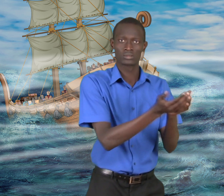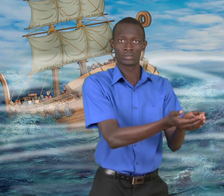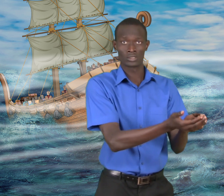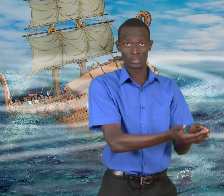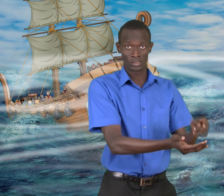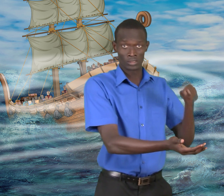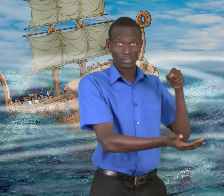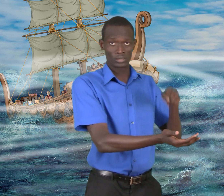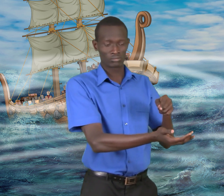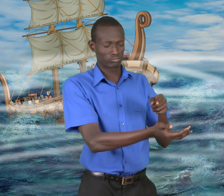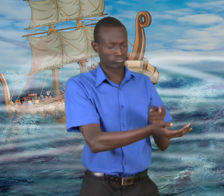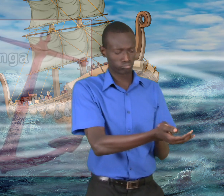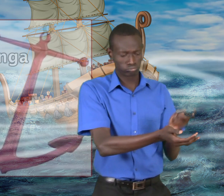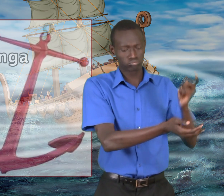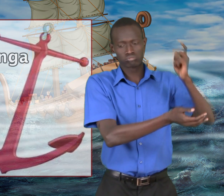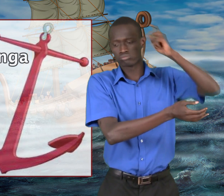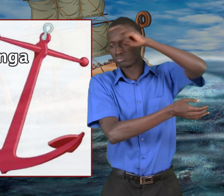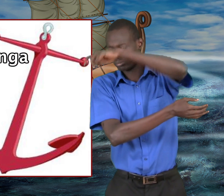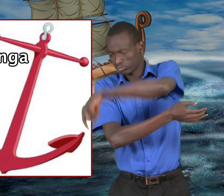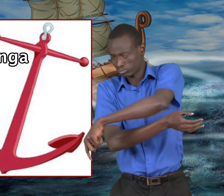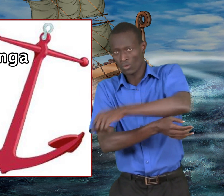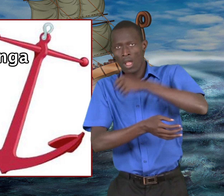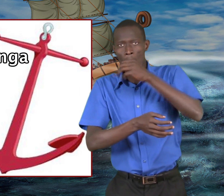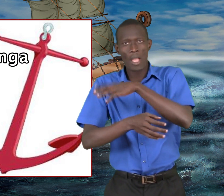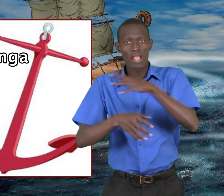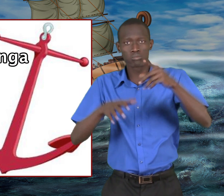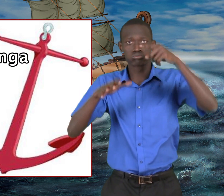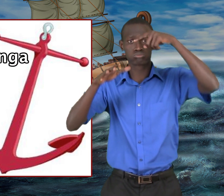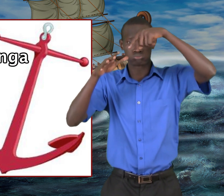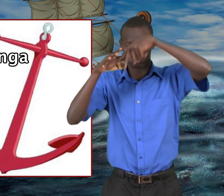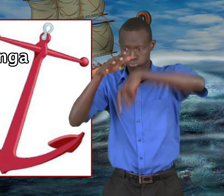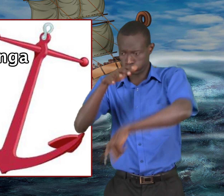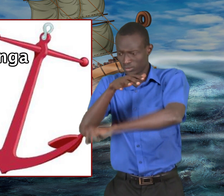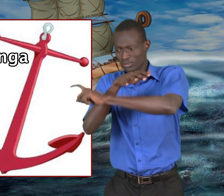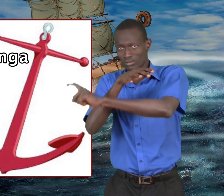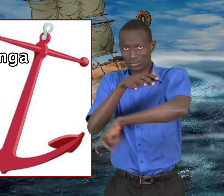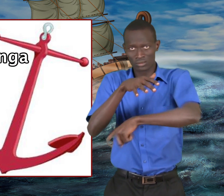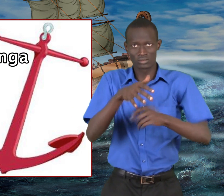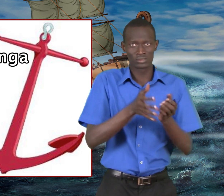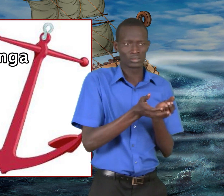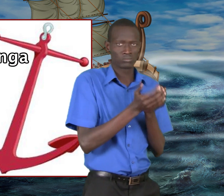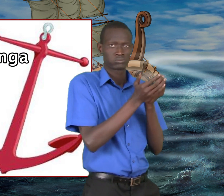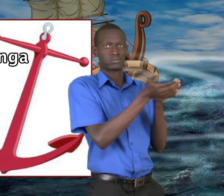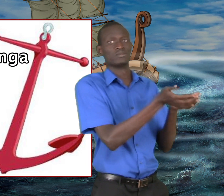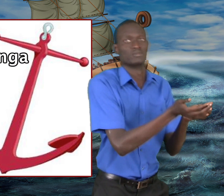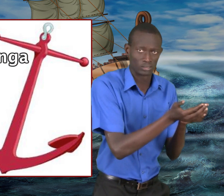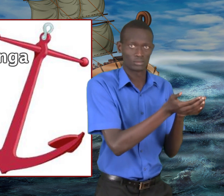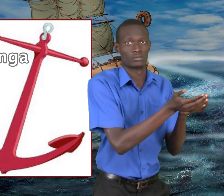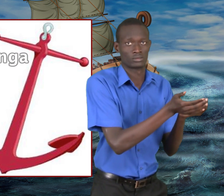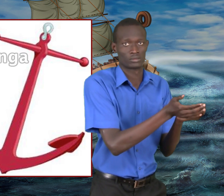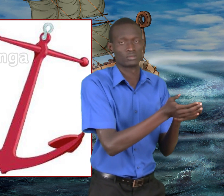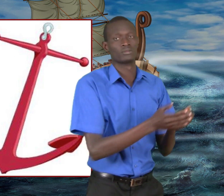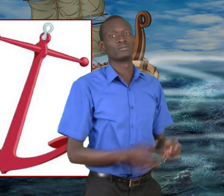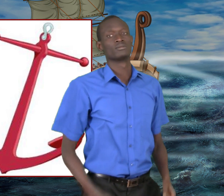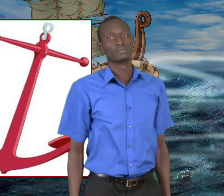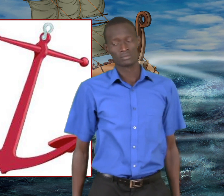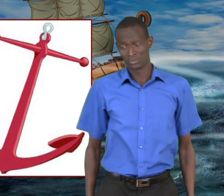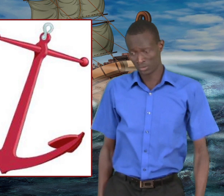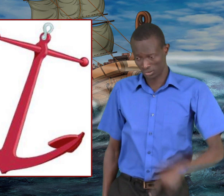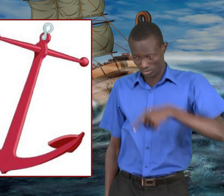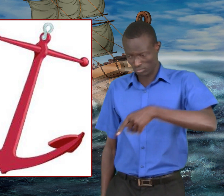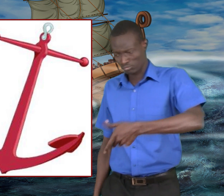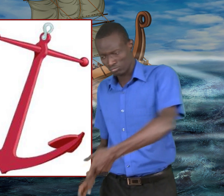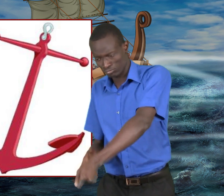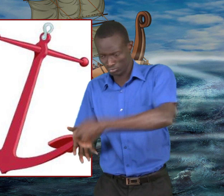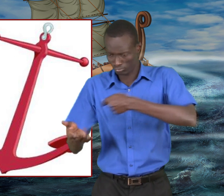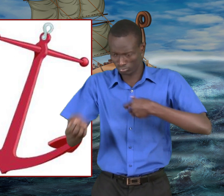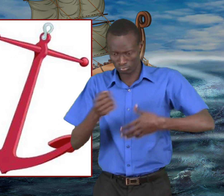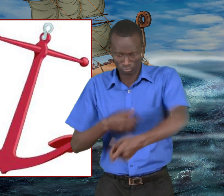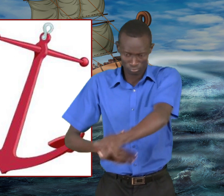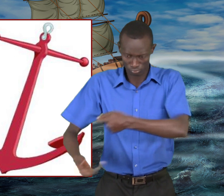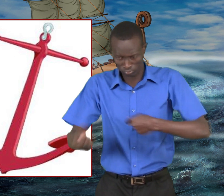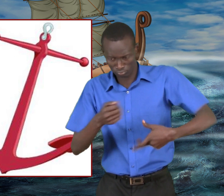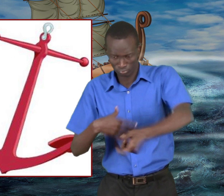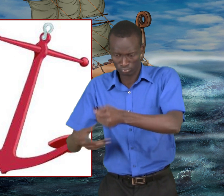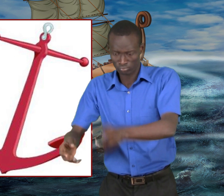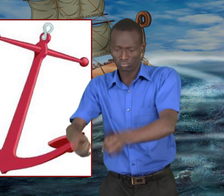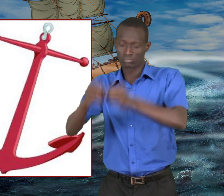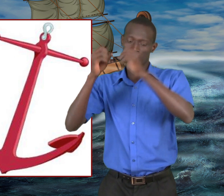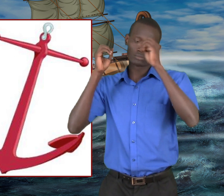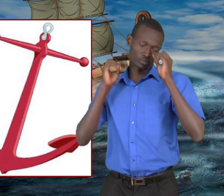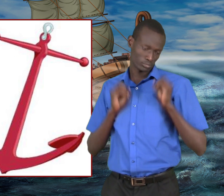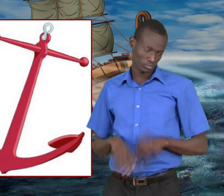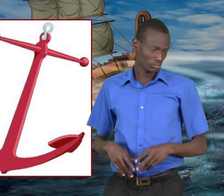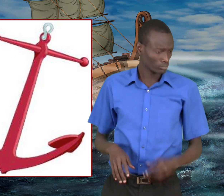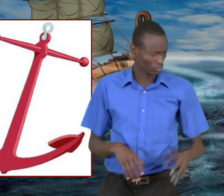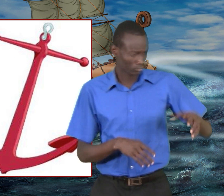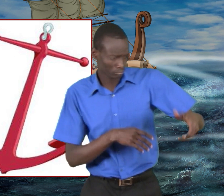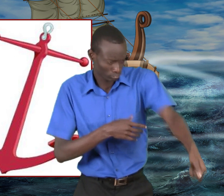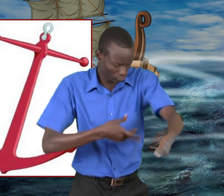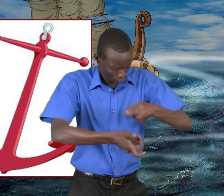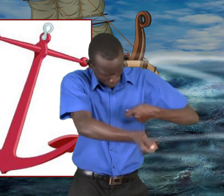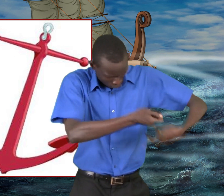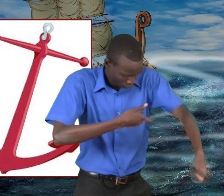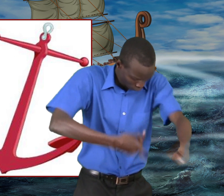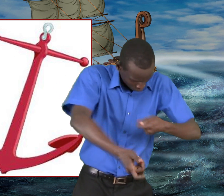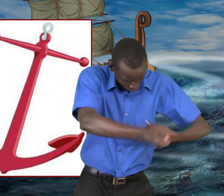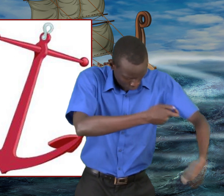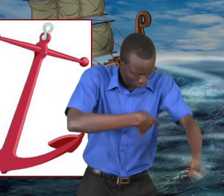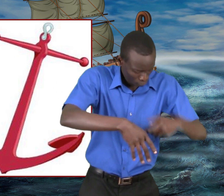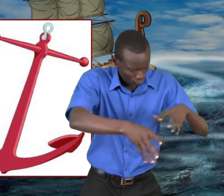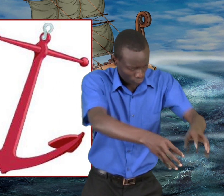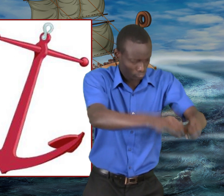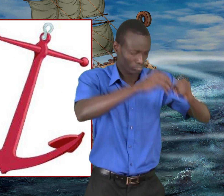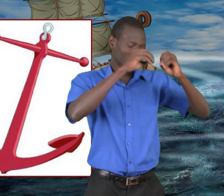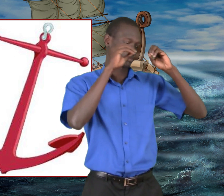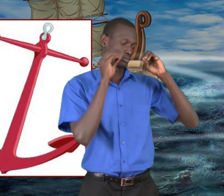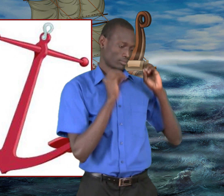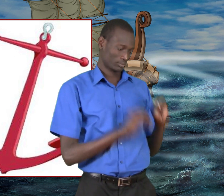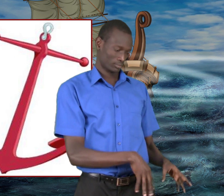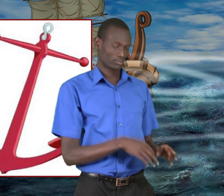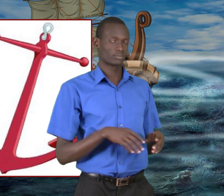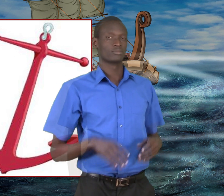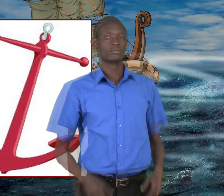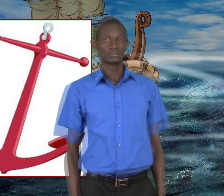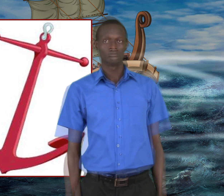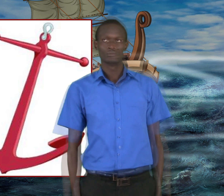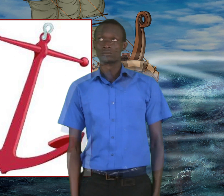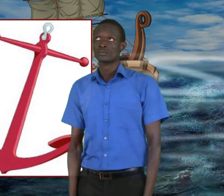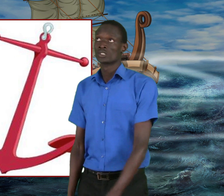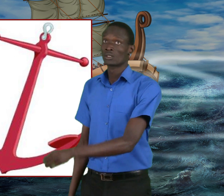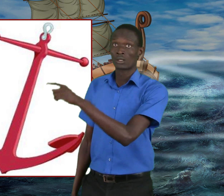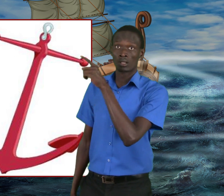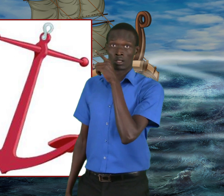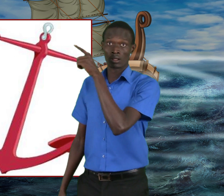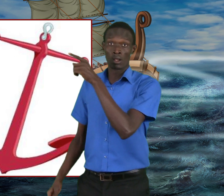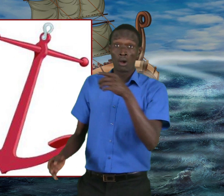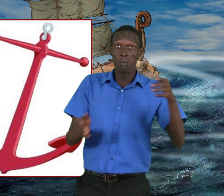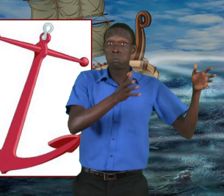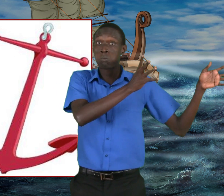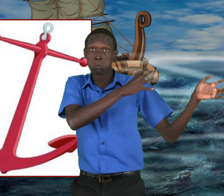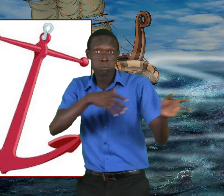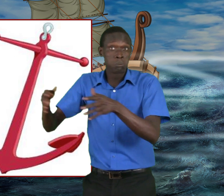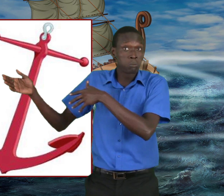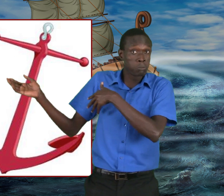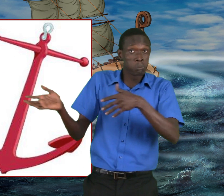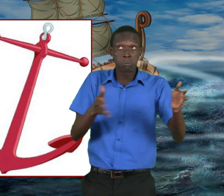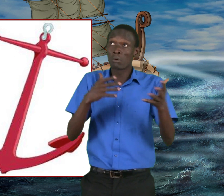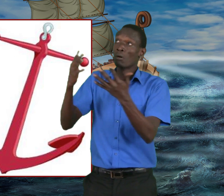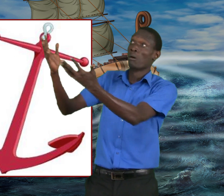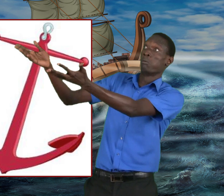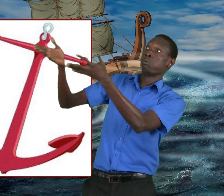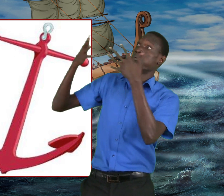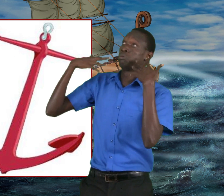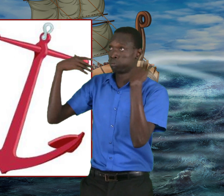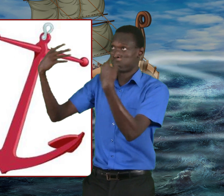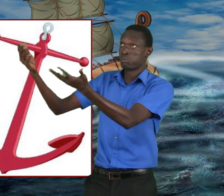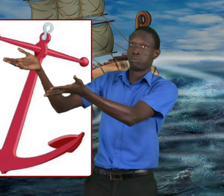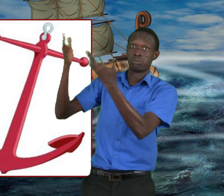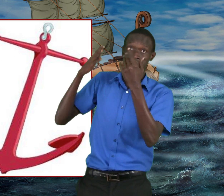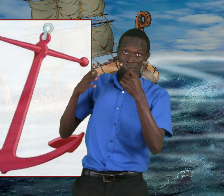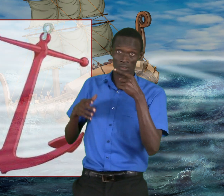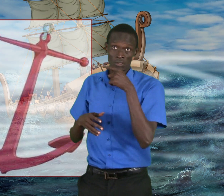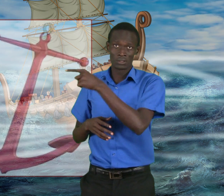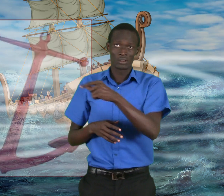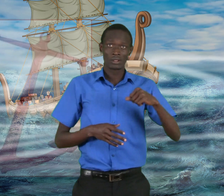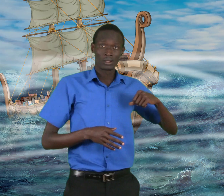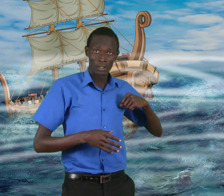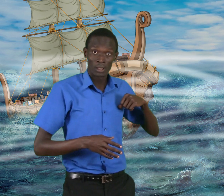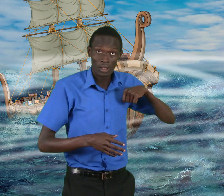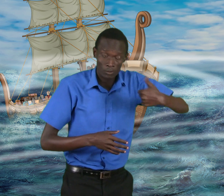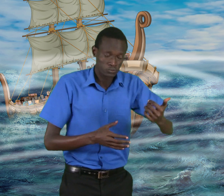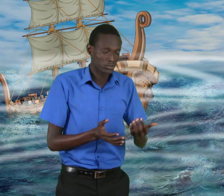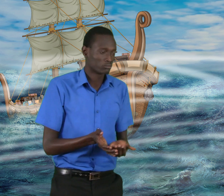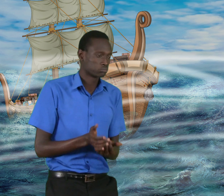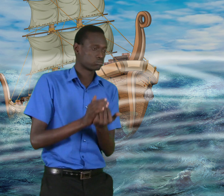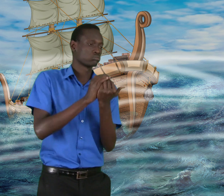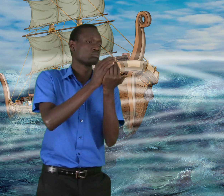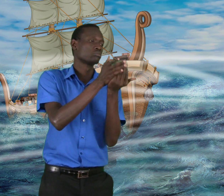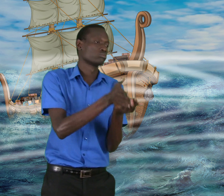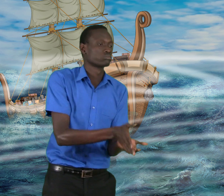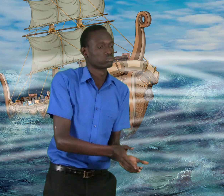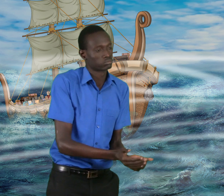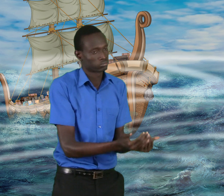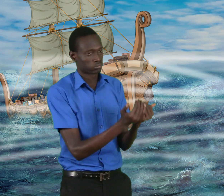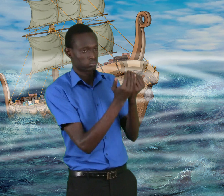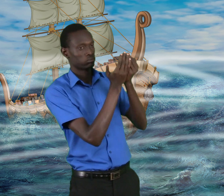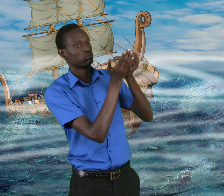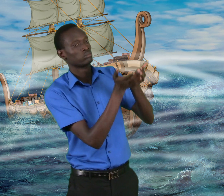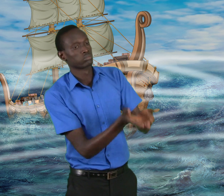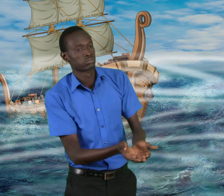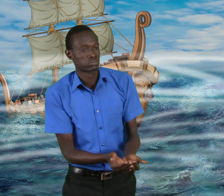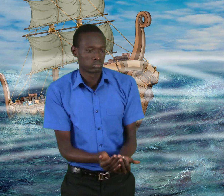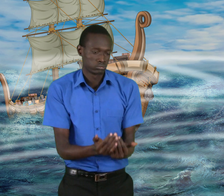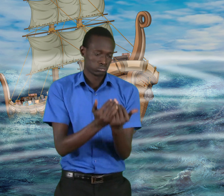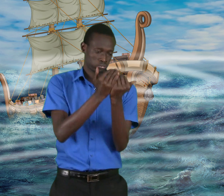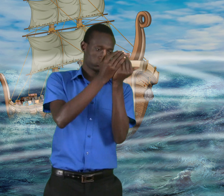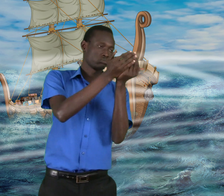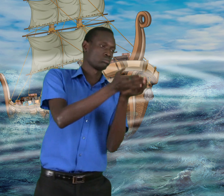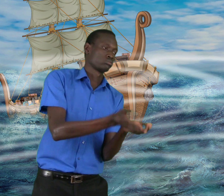So they weighed anchor and sailed along, hugging the coast of Crete.